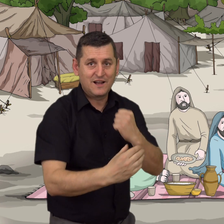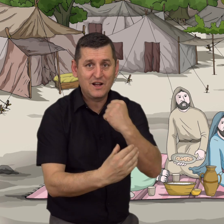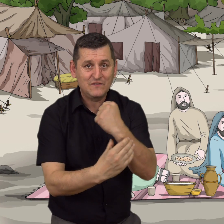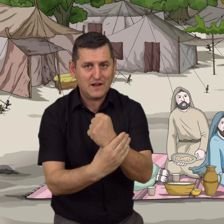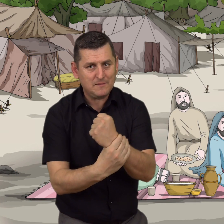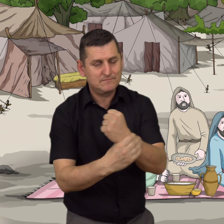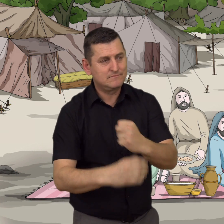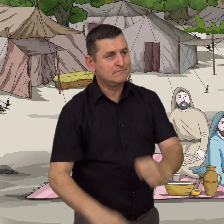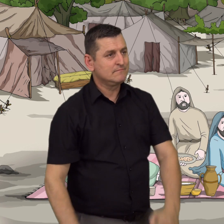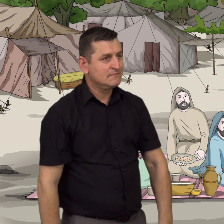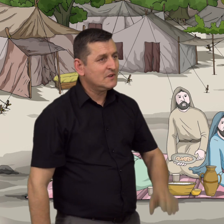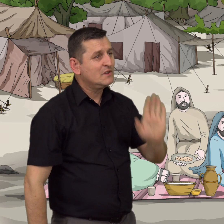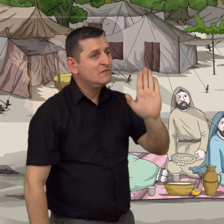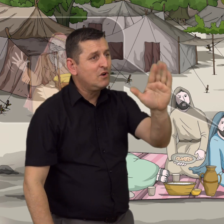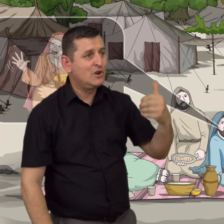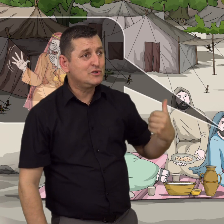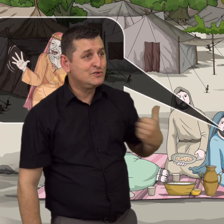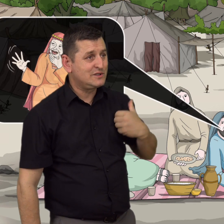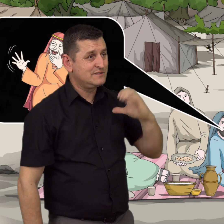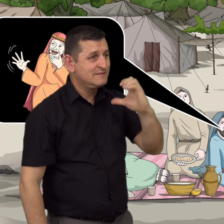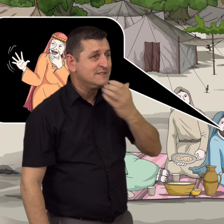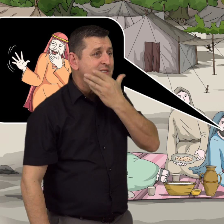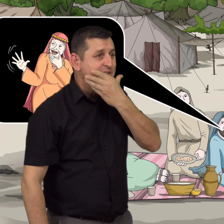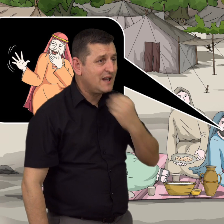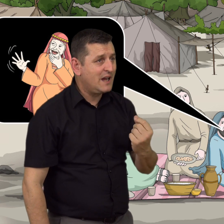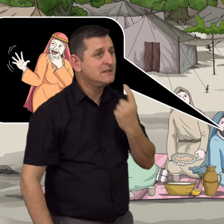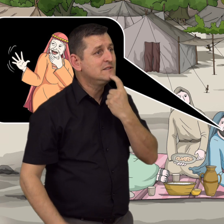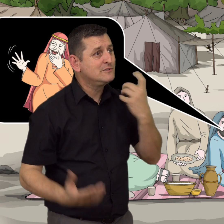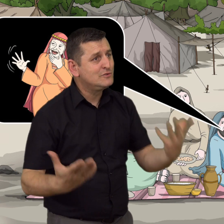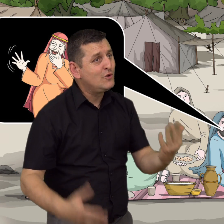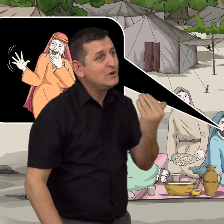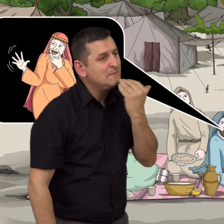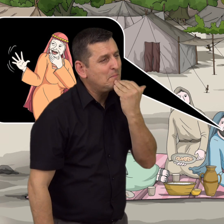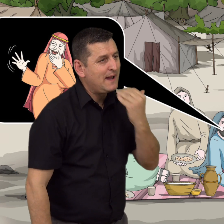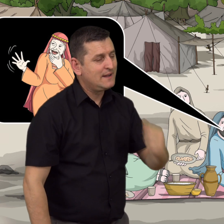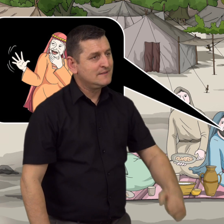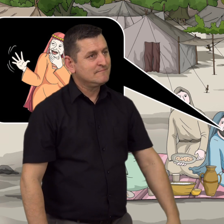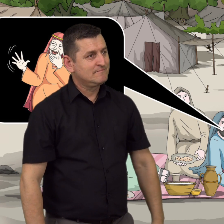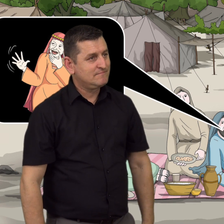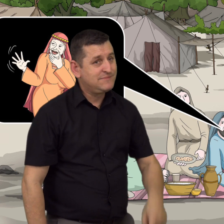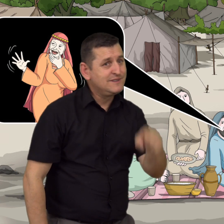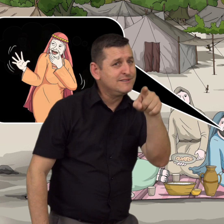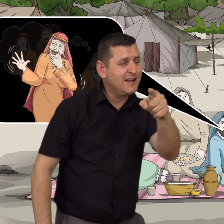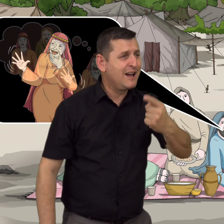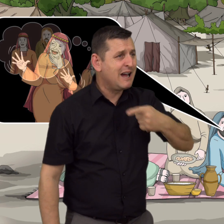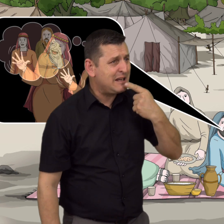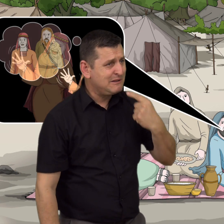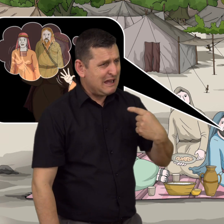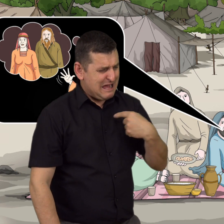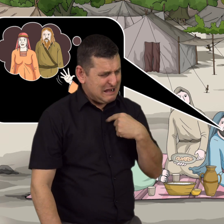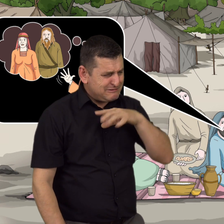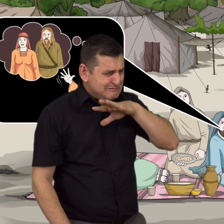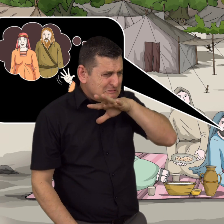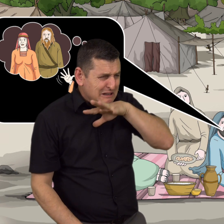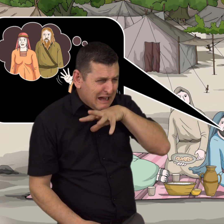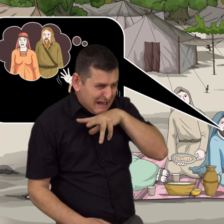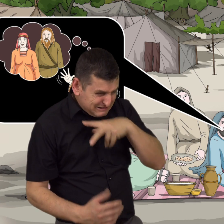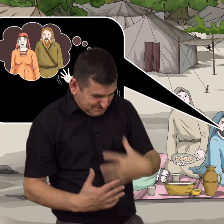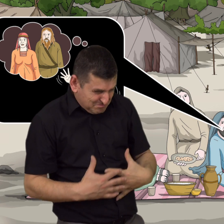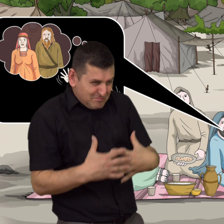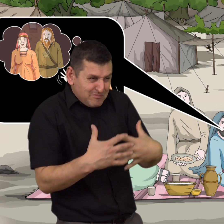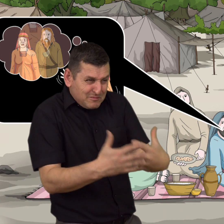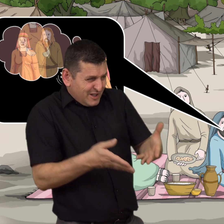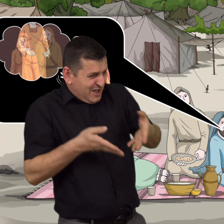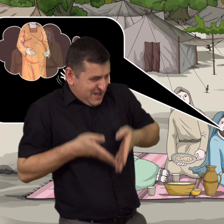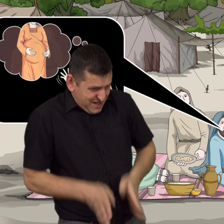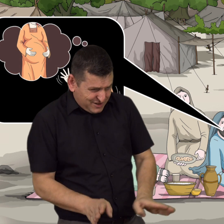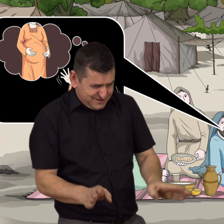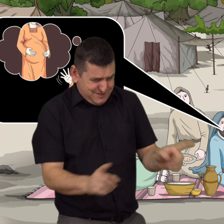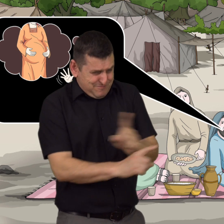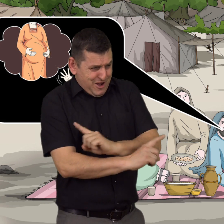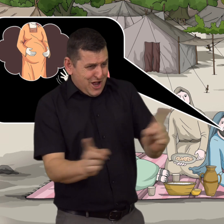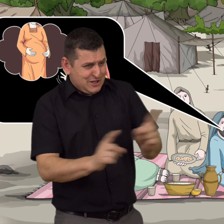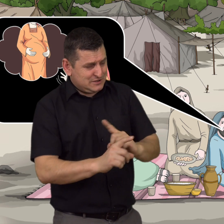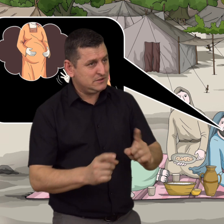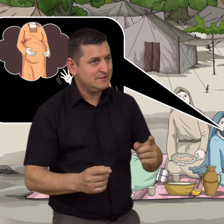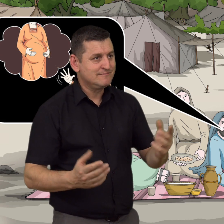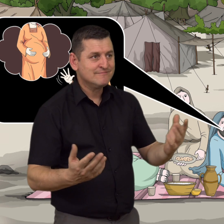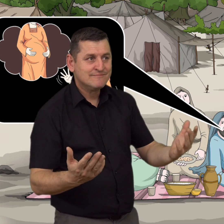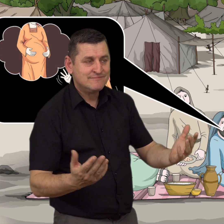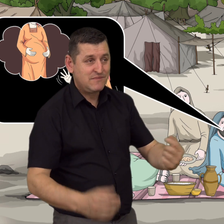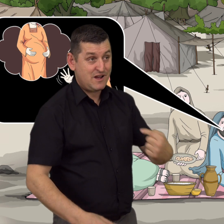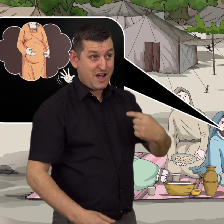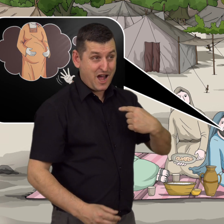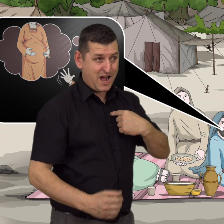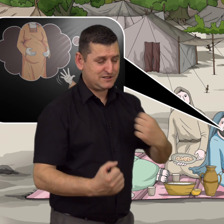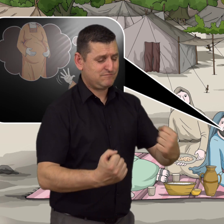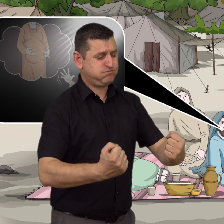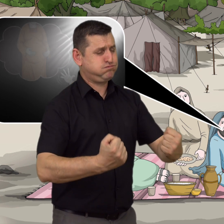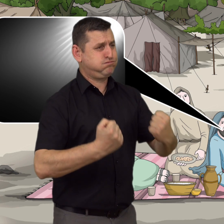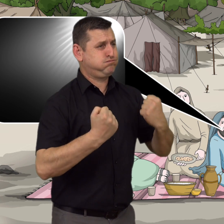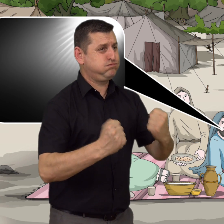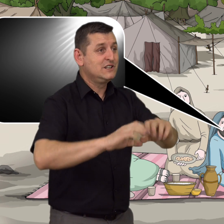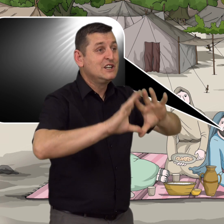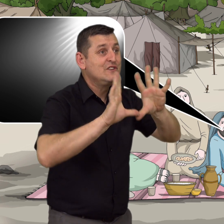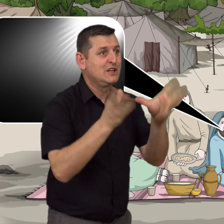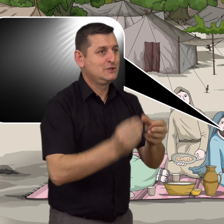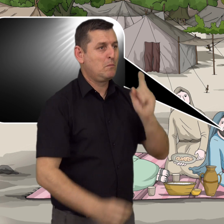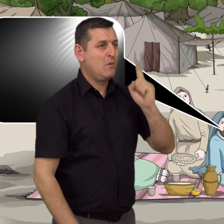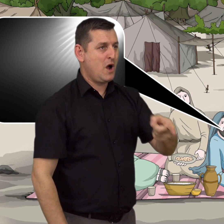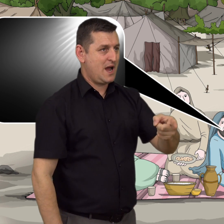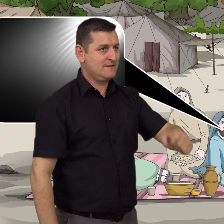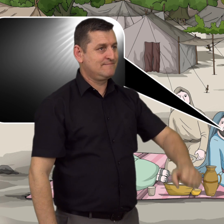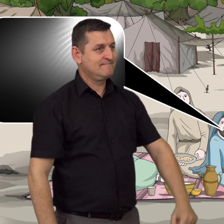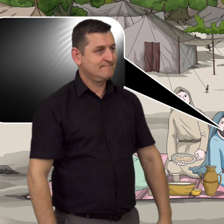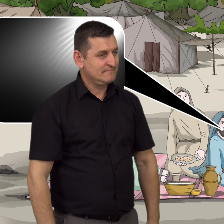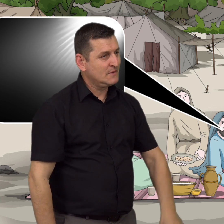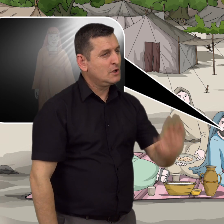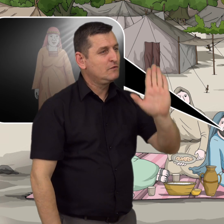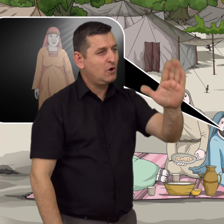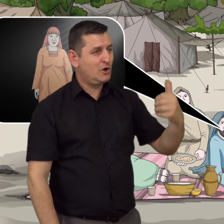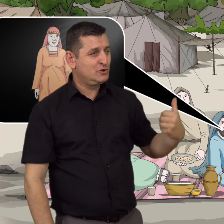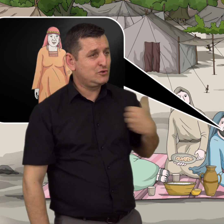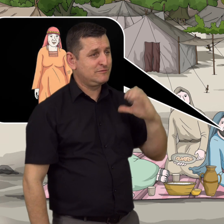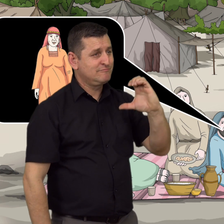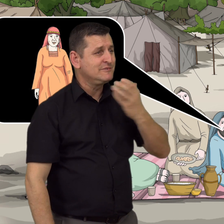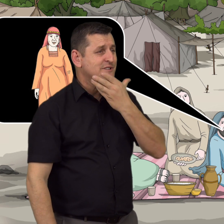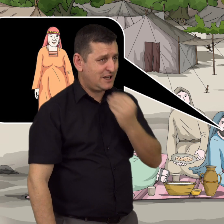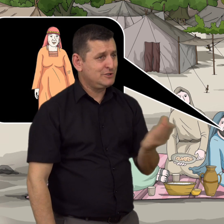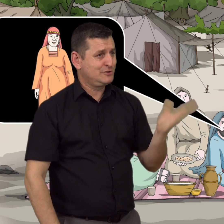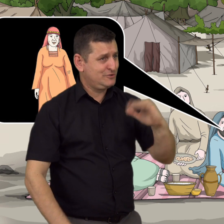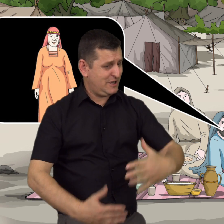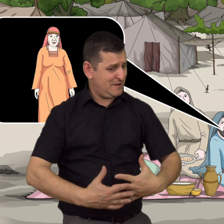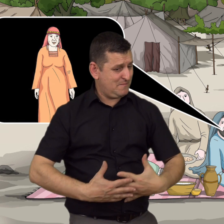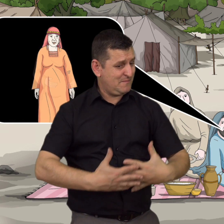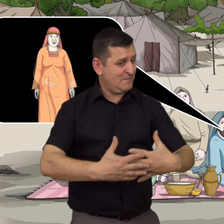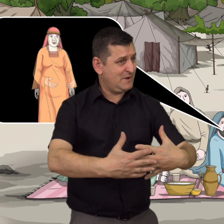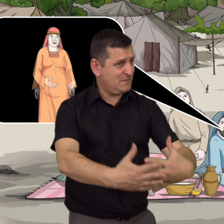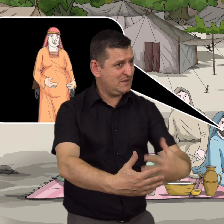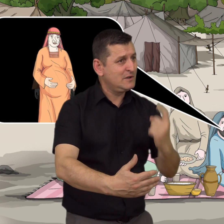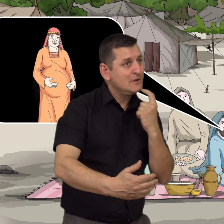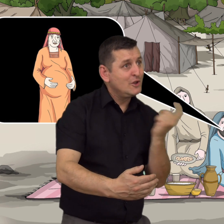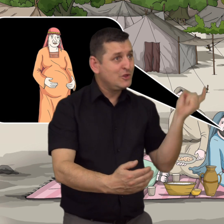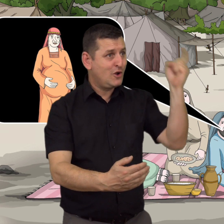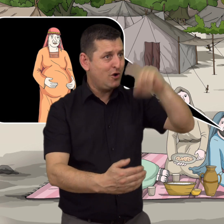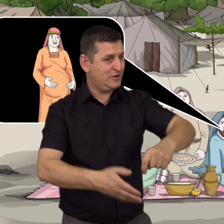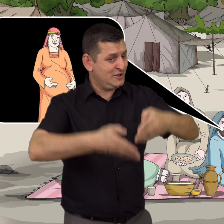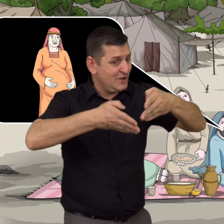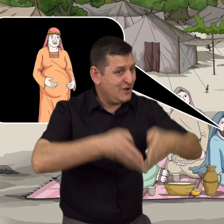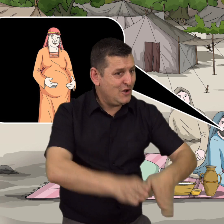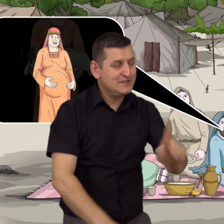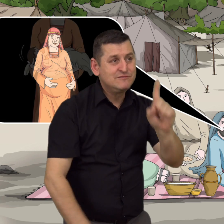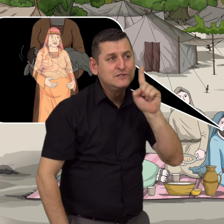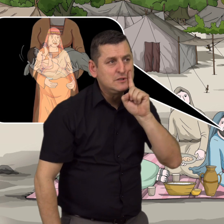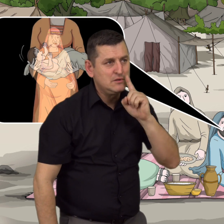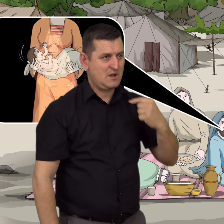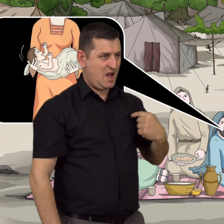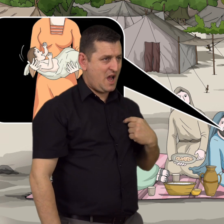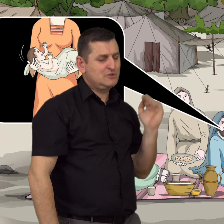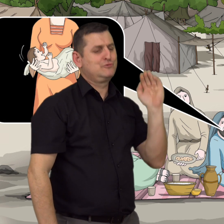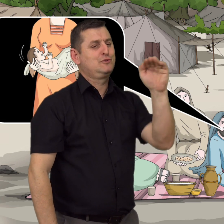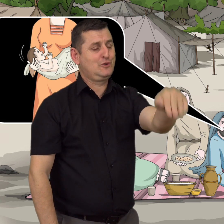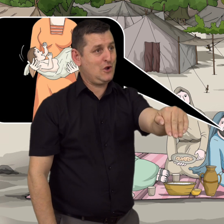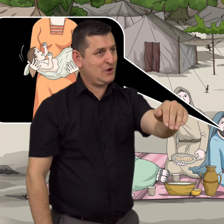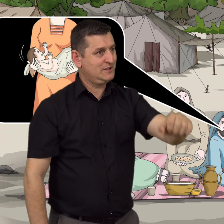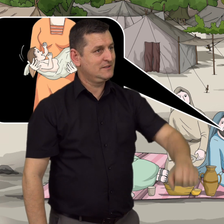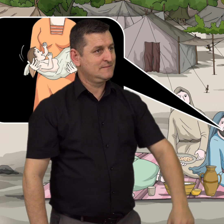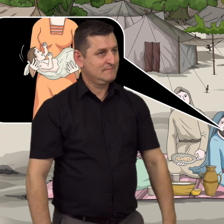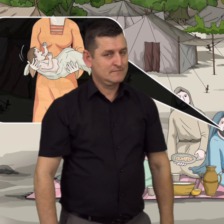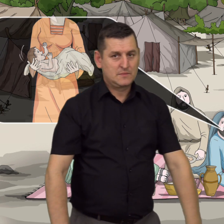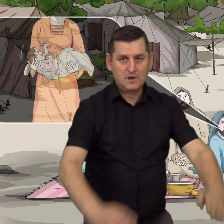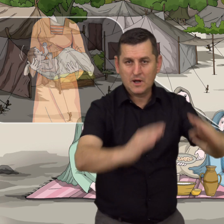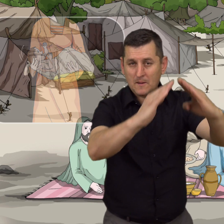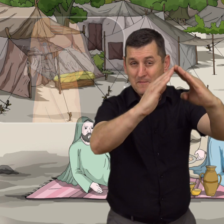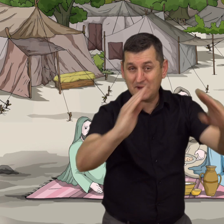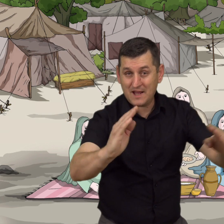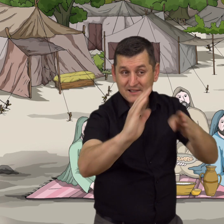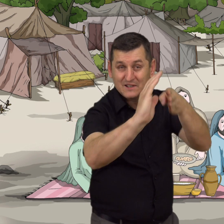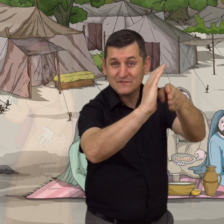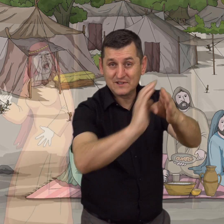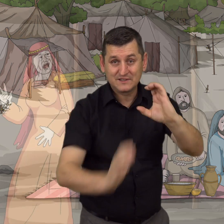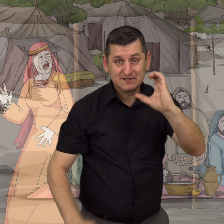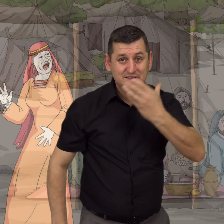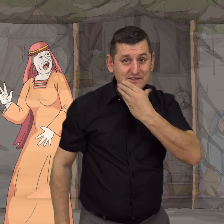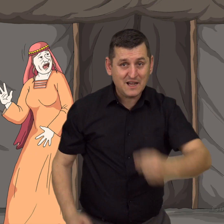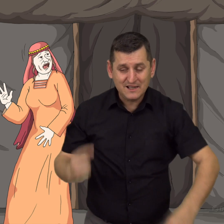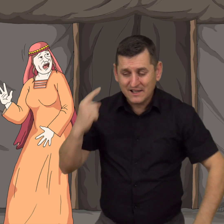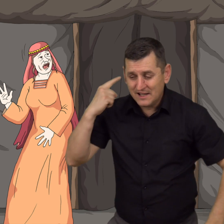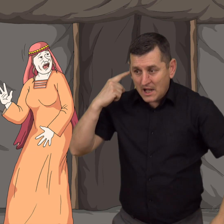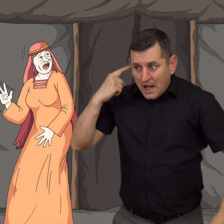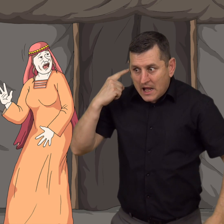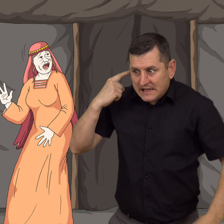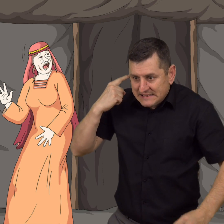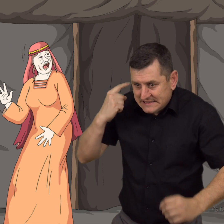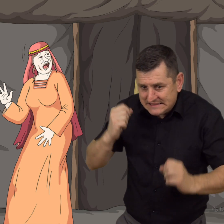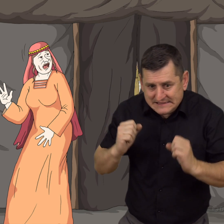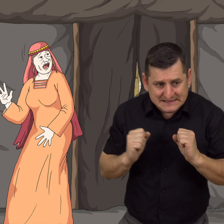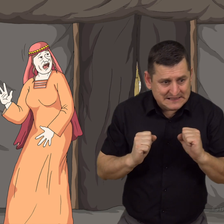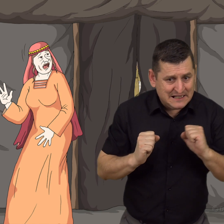And the LORD asked Abraham, “Why did Sarah laugh and say, ‘Can I really bear a child when I am old?’ Is anything too difficult for the LORD? At the appointed time I will return to you—in about a year—and Sarah will have a son.”